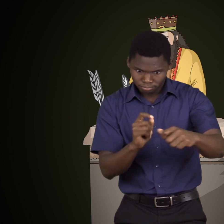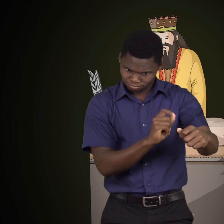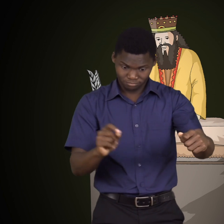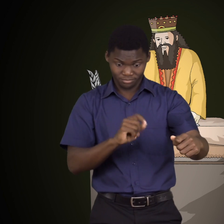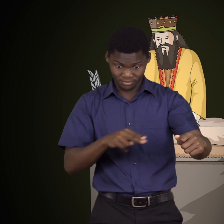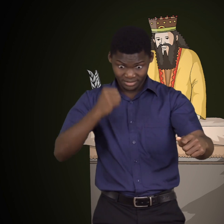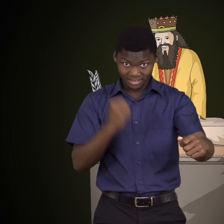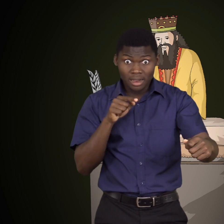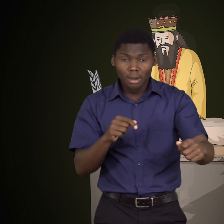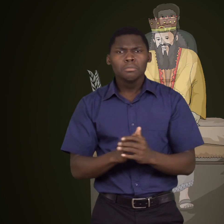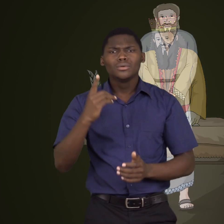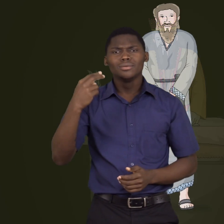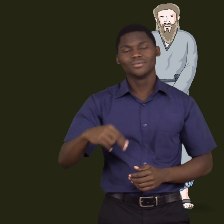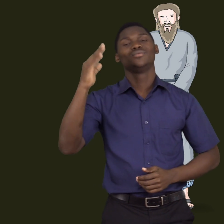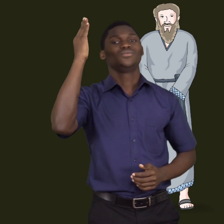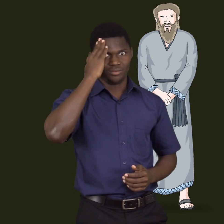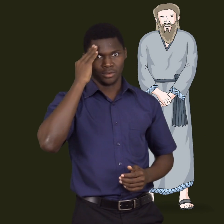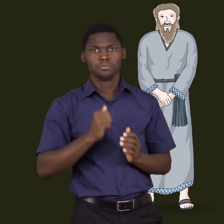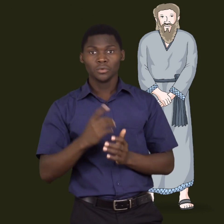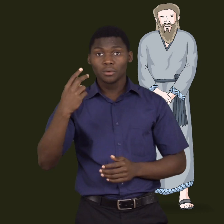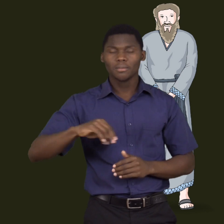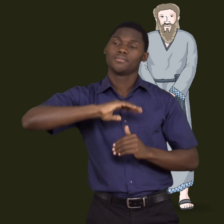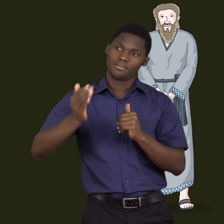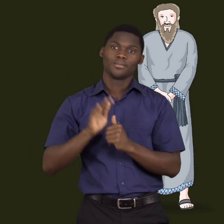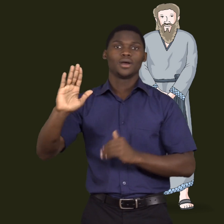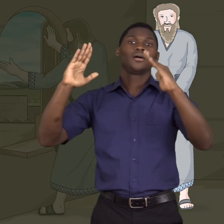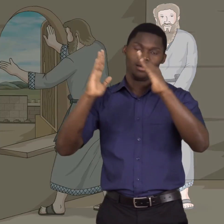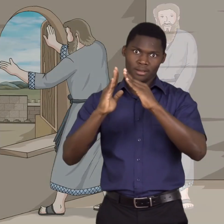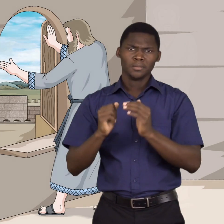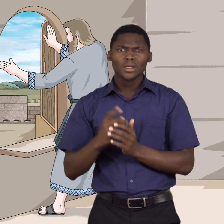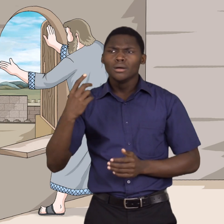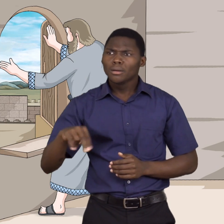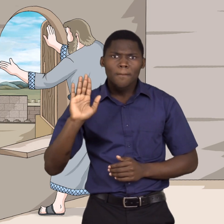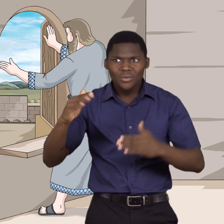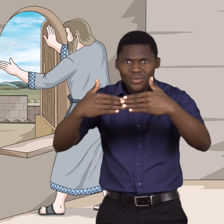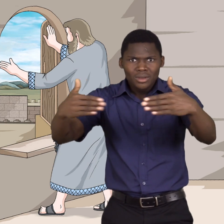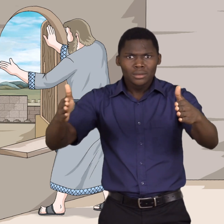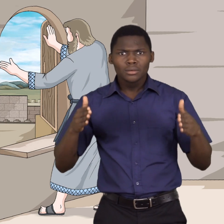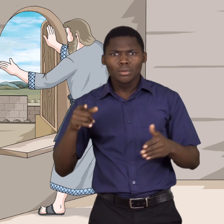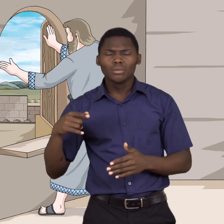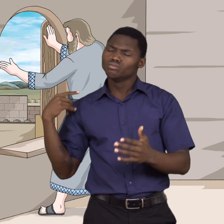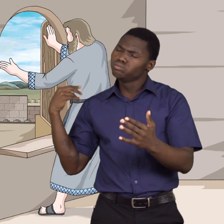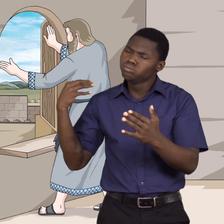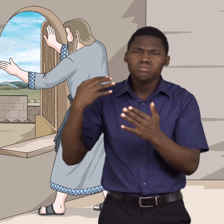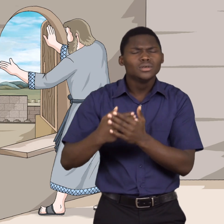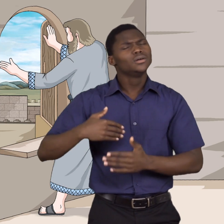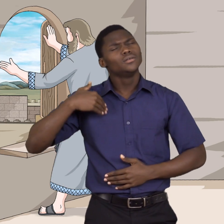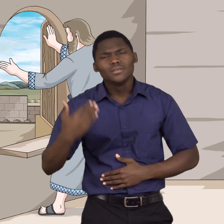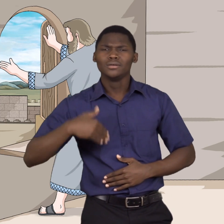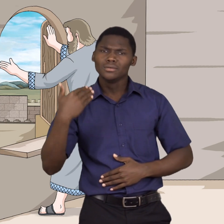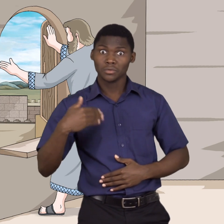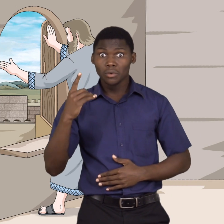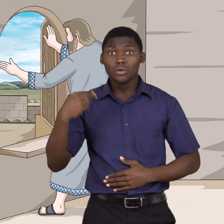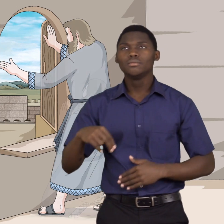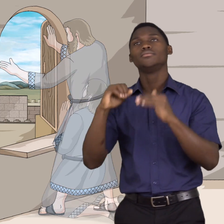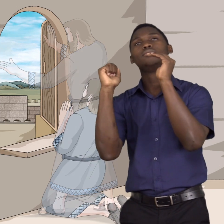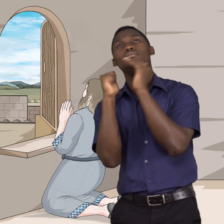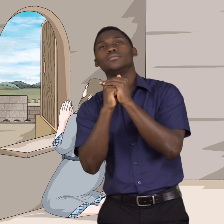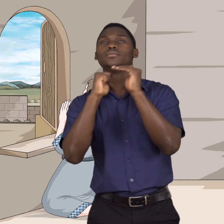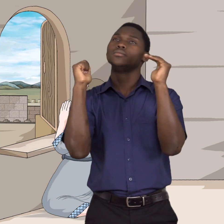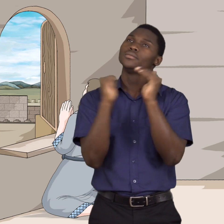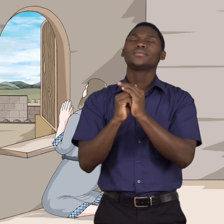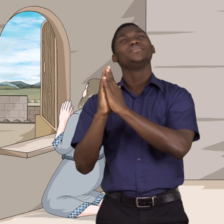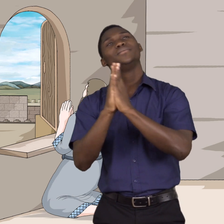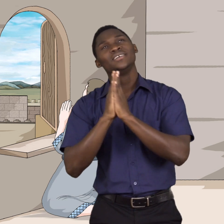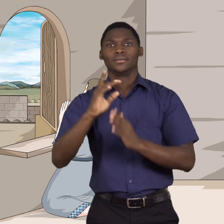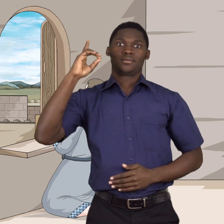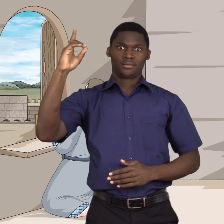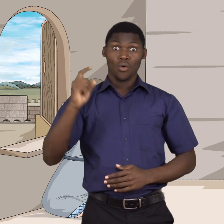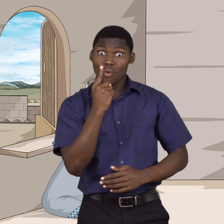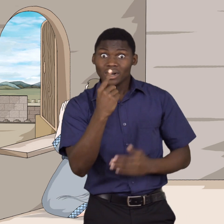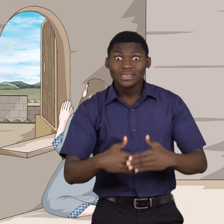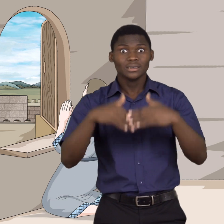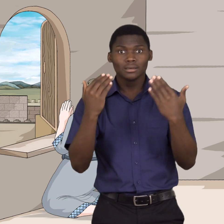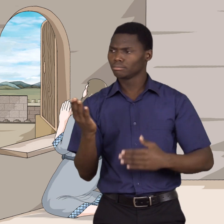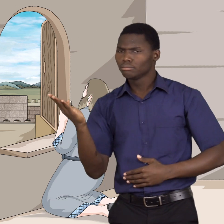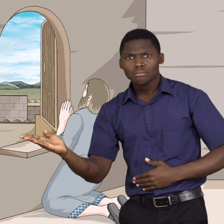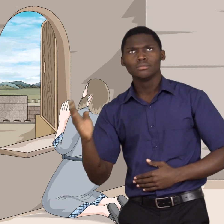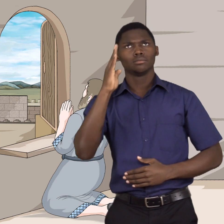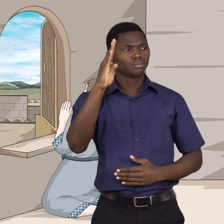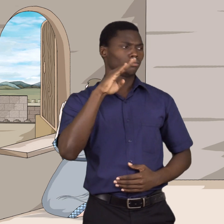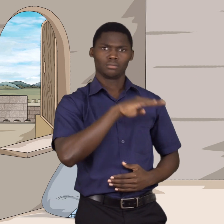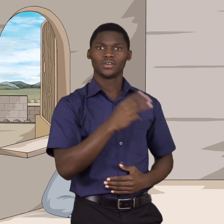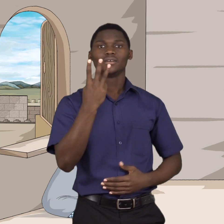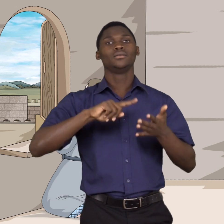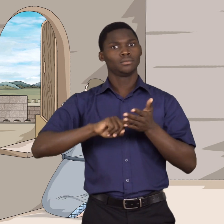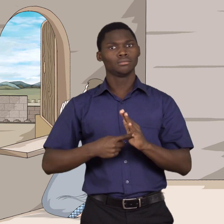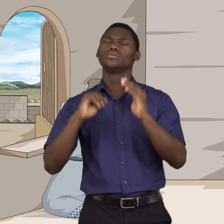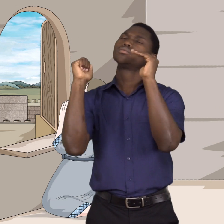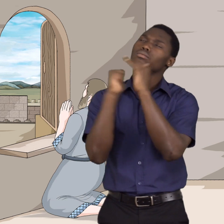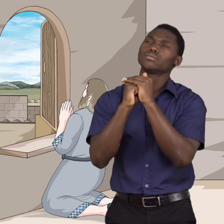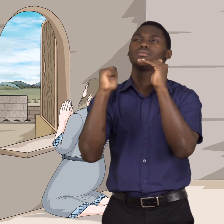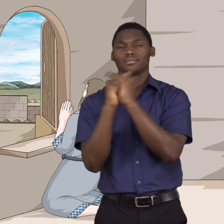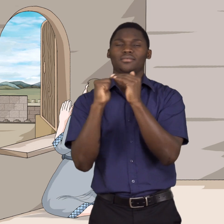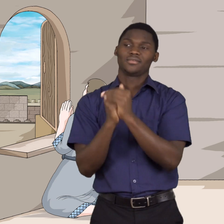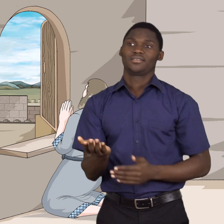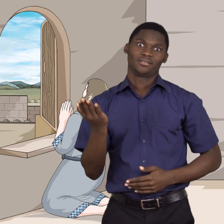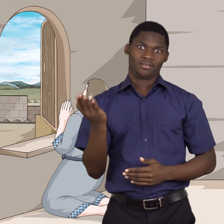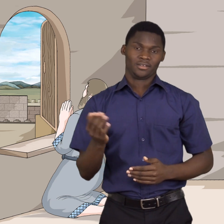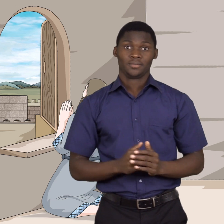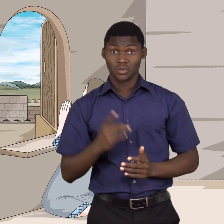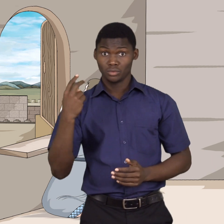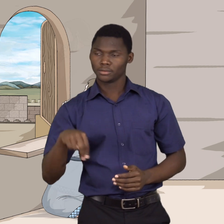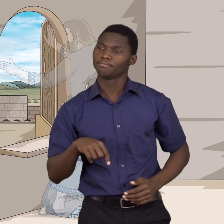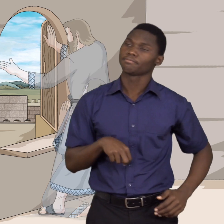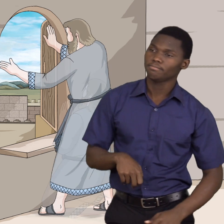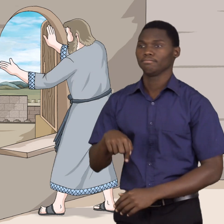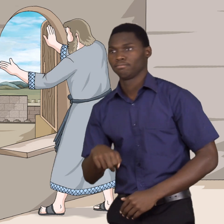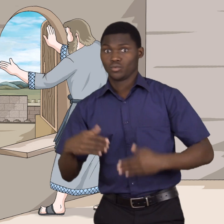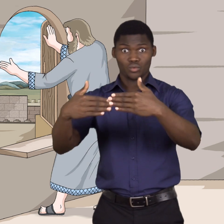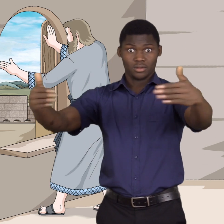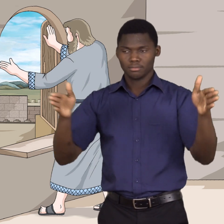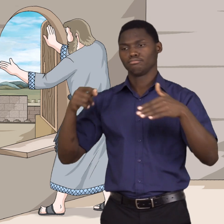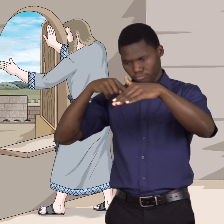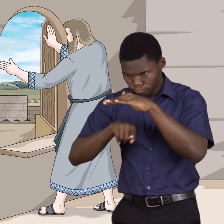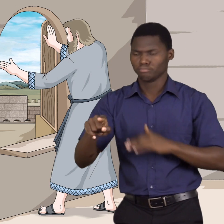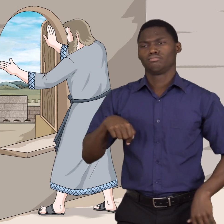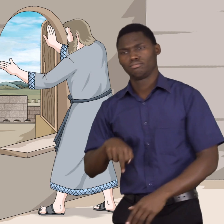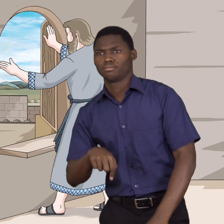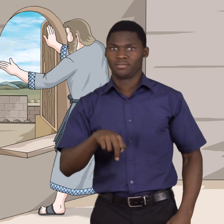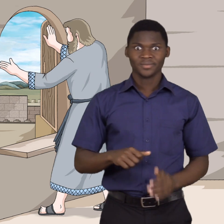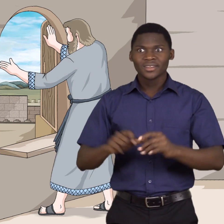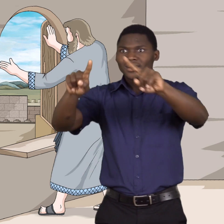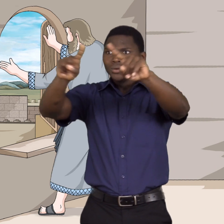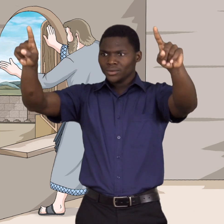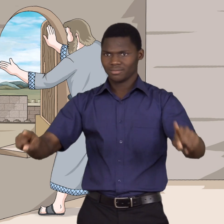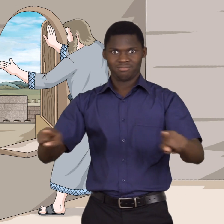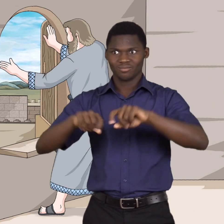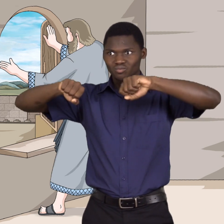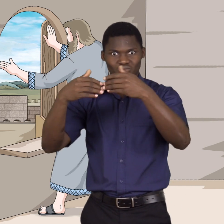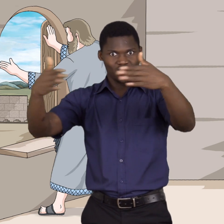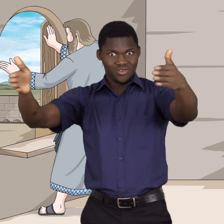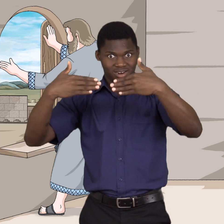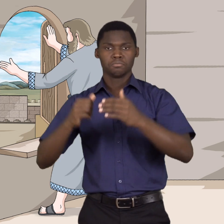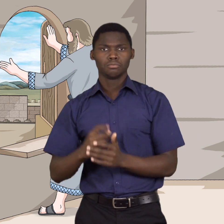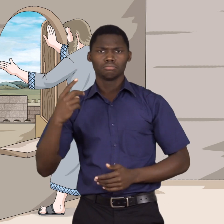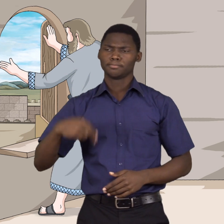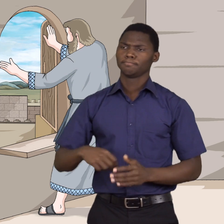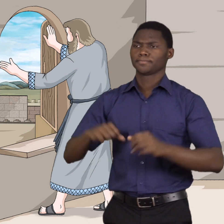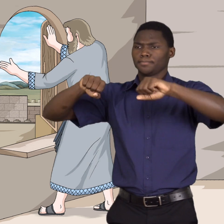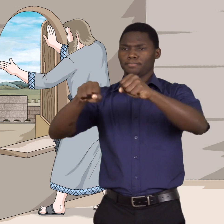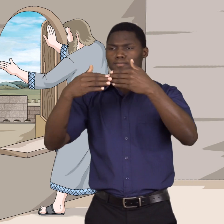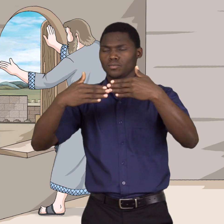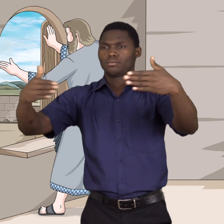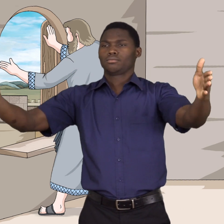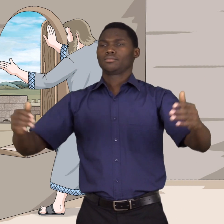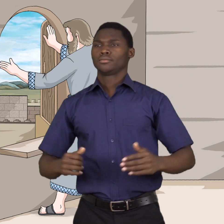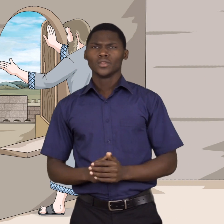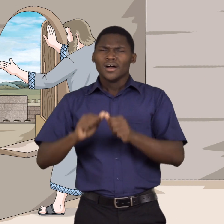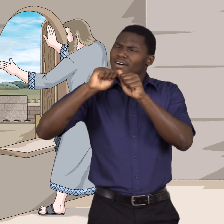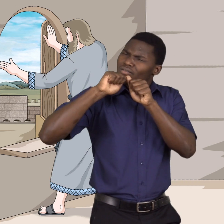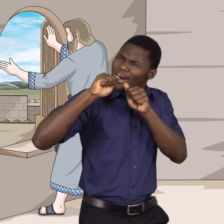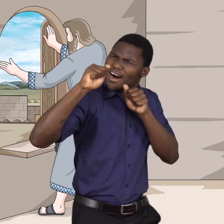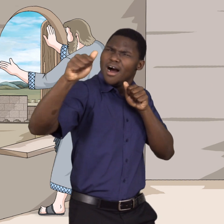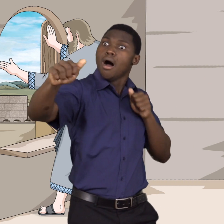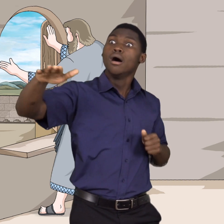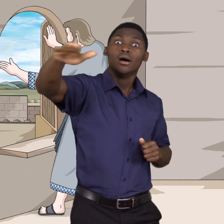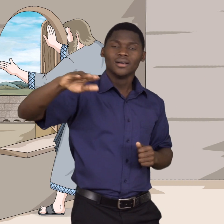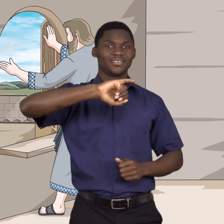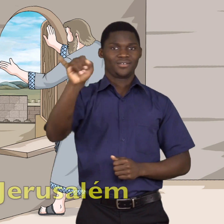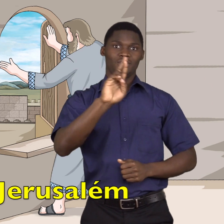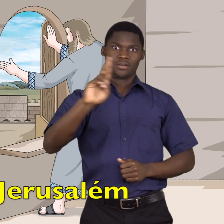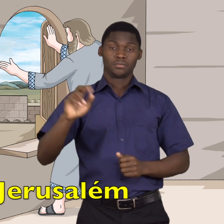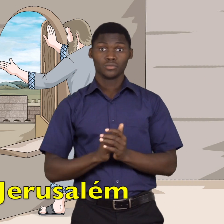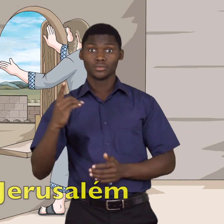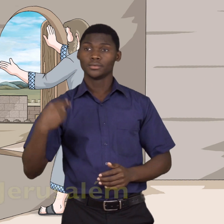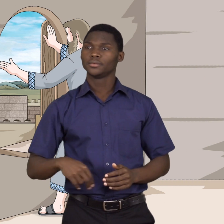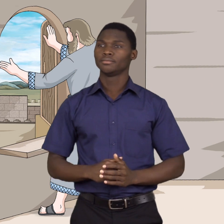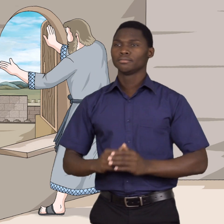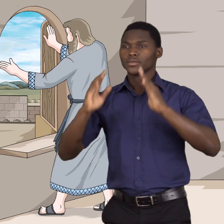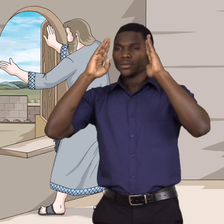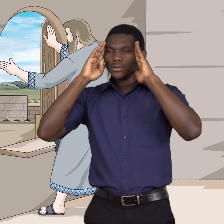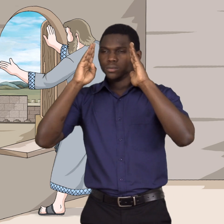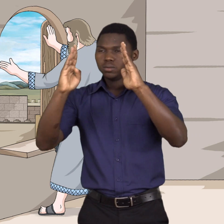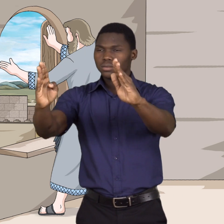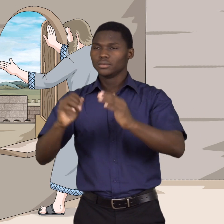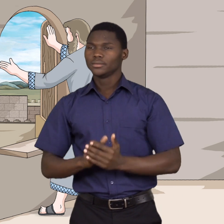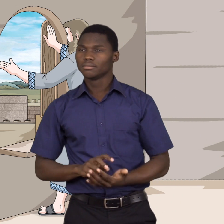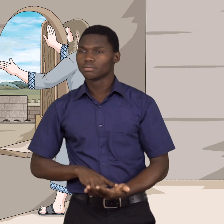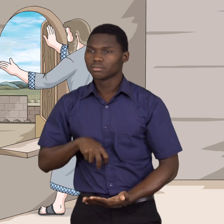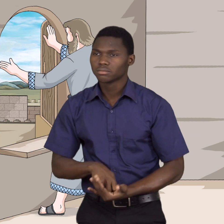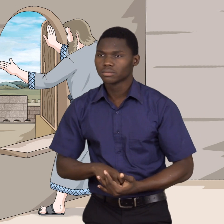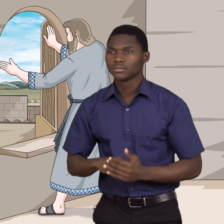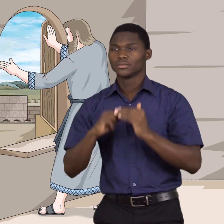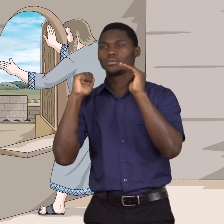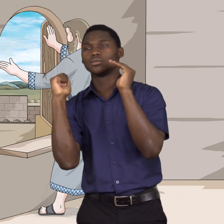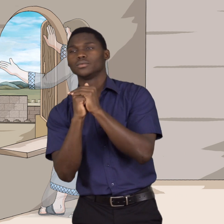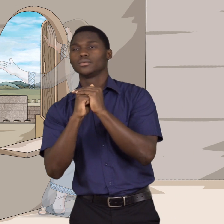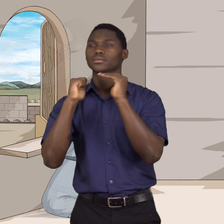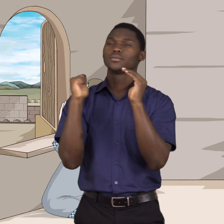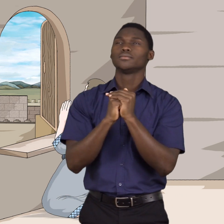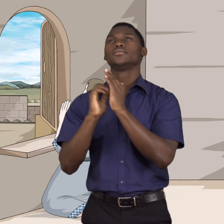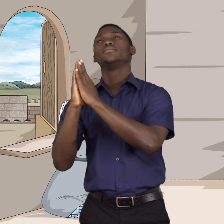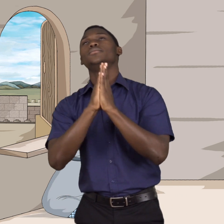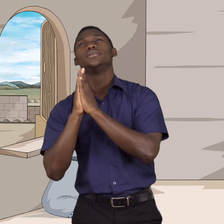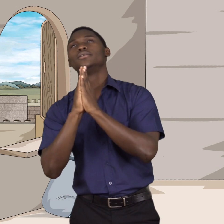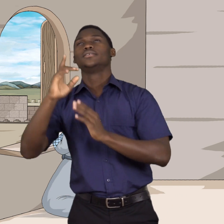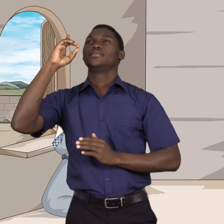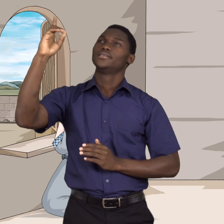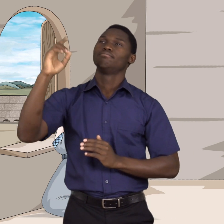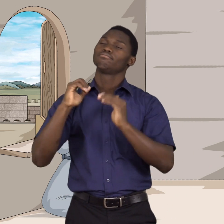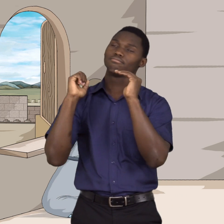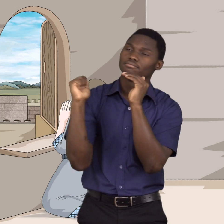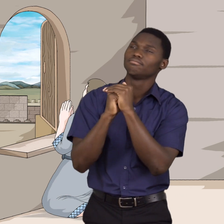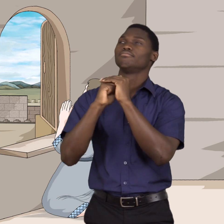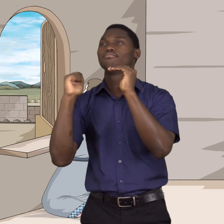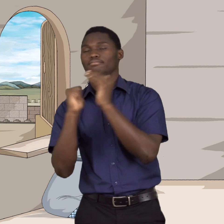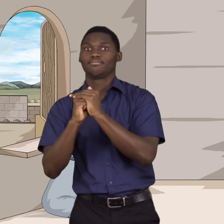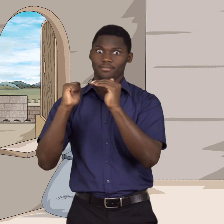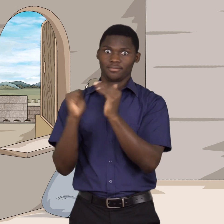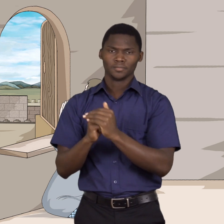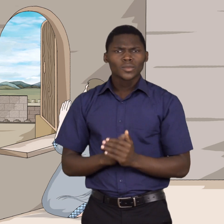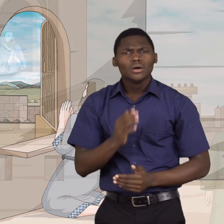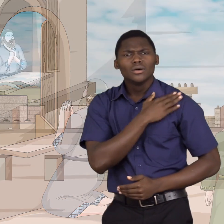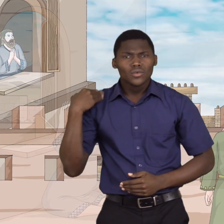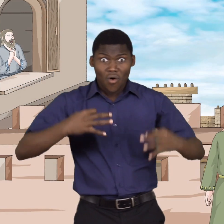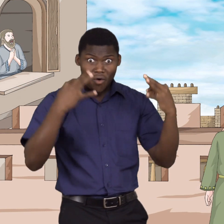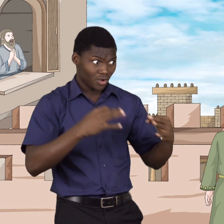Now when Daniel learned that the document had been signed, he went into his house, where the windows of his upper room opened toward Jerusalem, and three times a day he got down on his knees, prayed, and gave thanks to his God, just as he had done before.